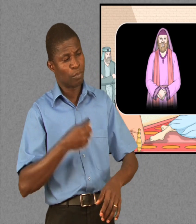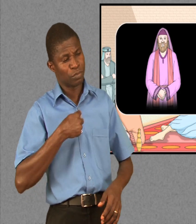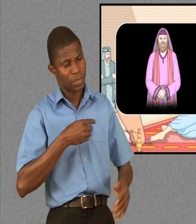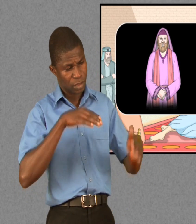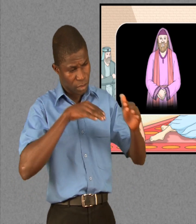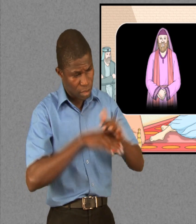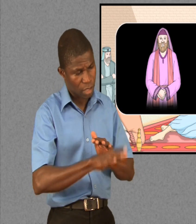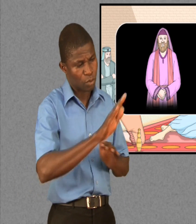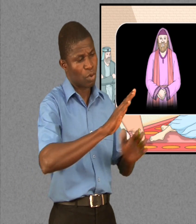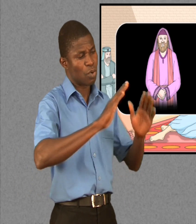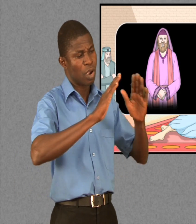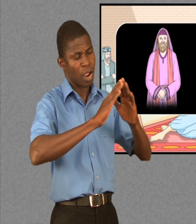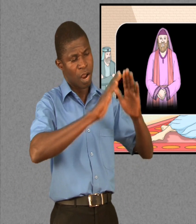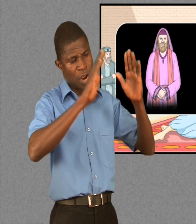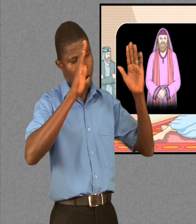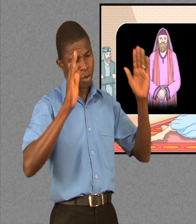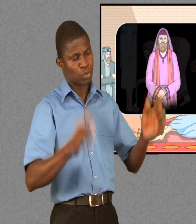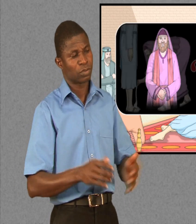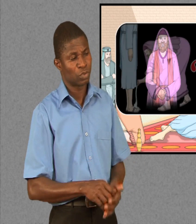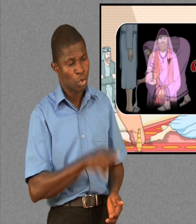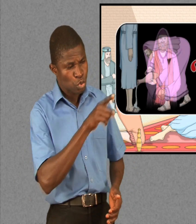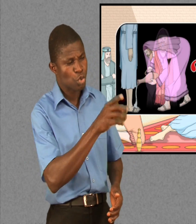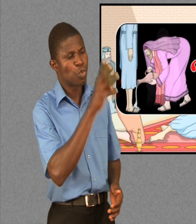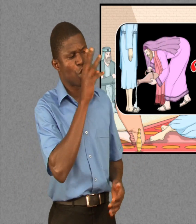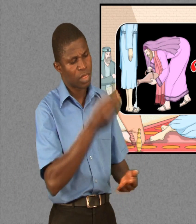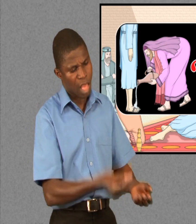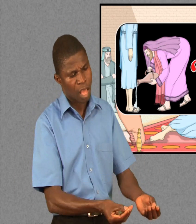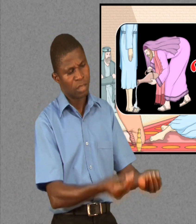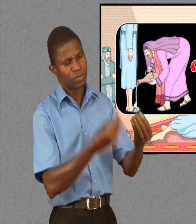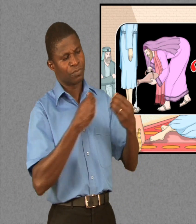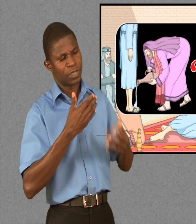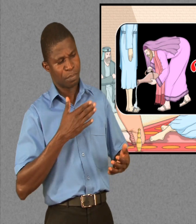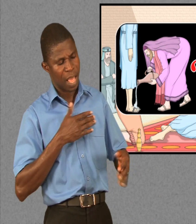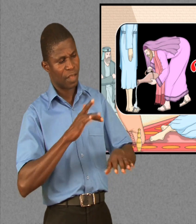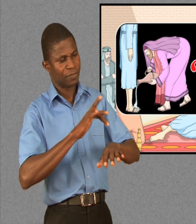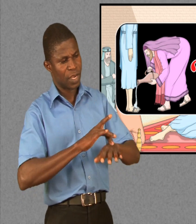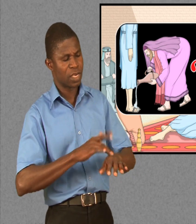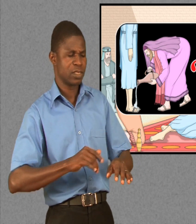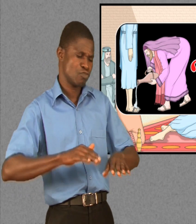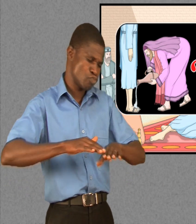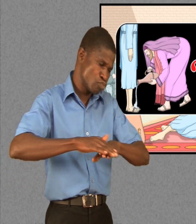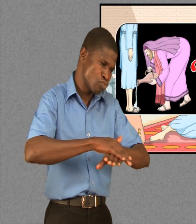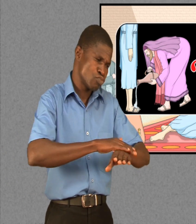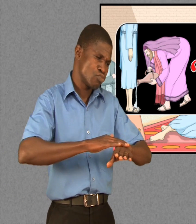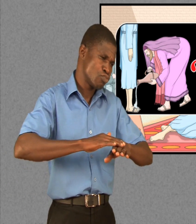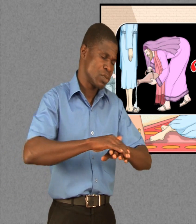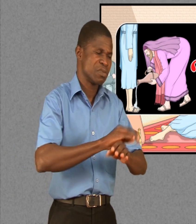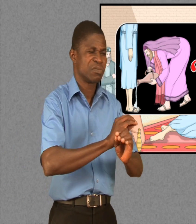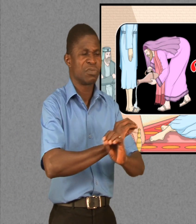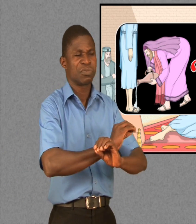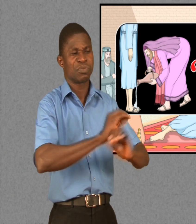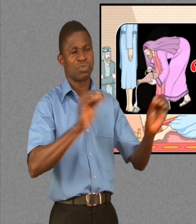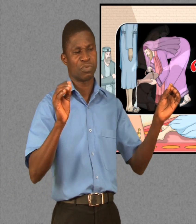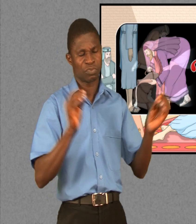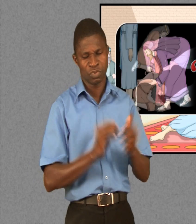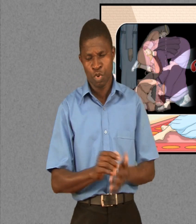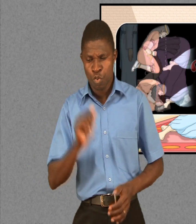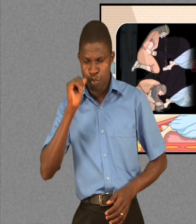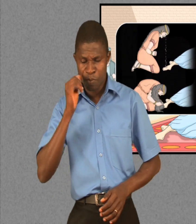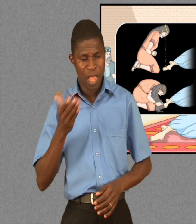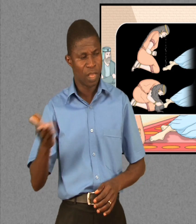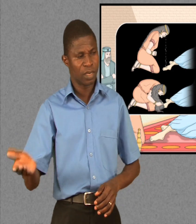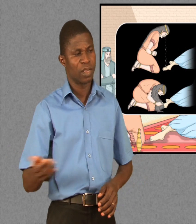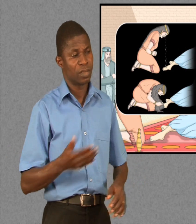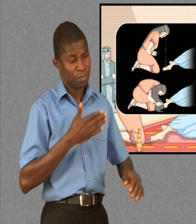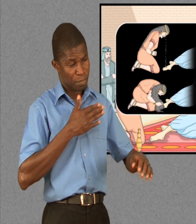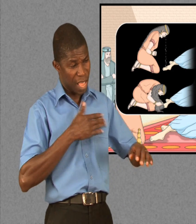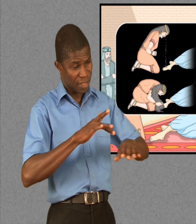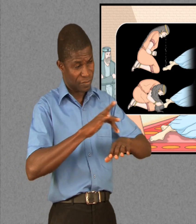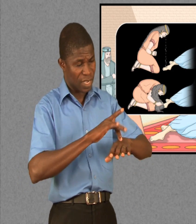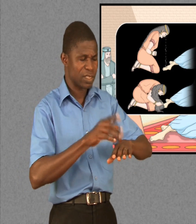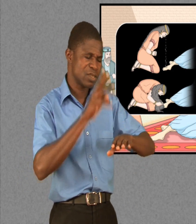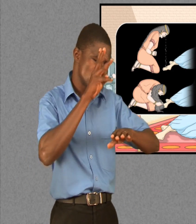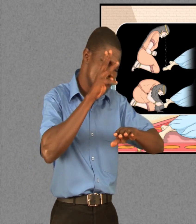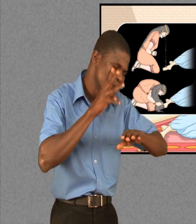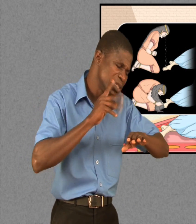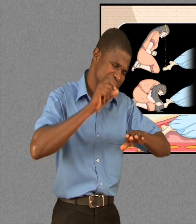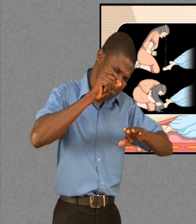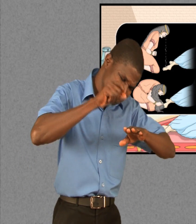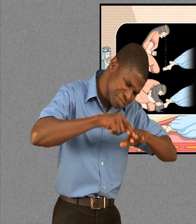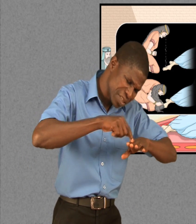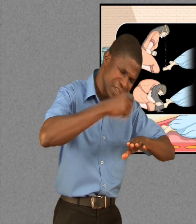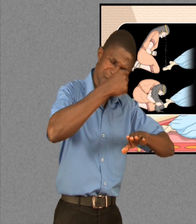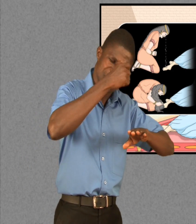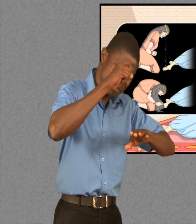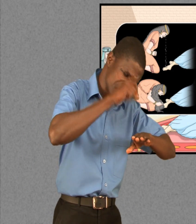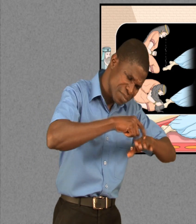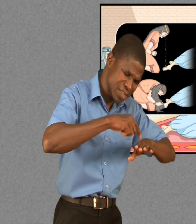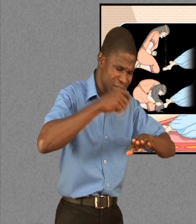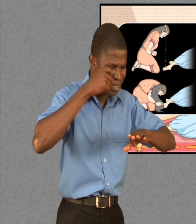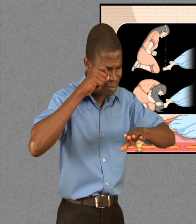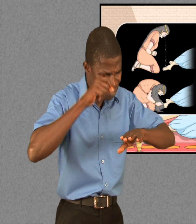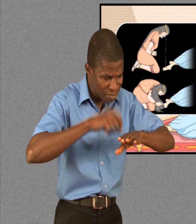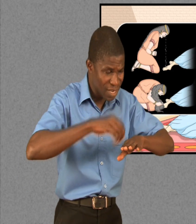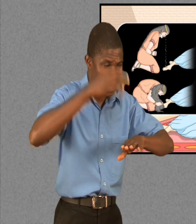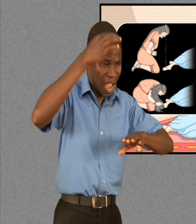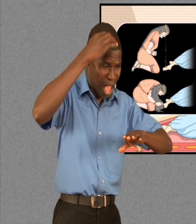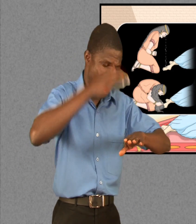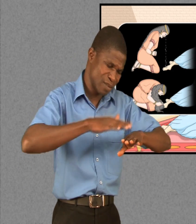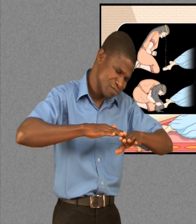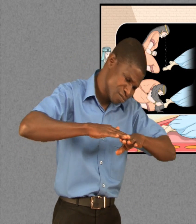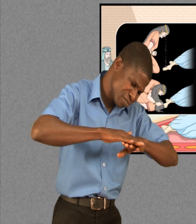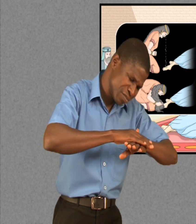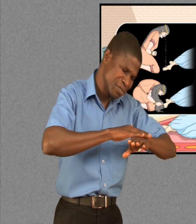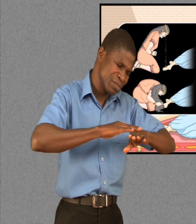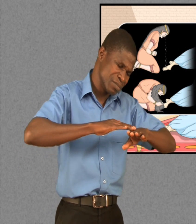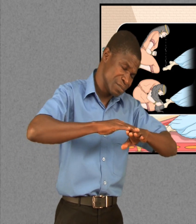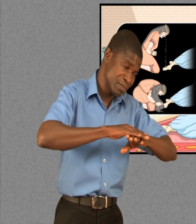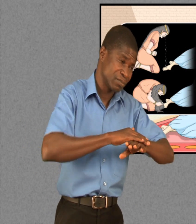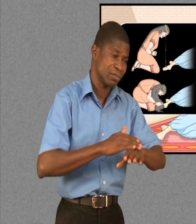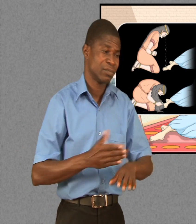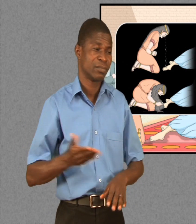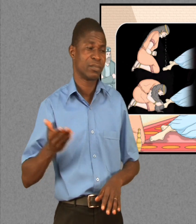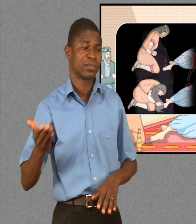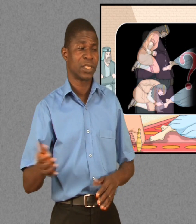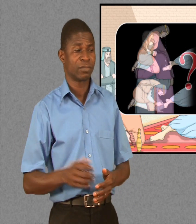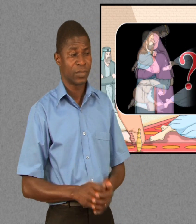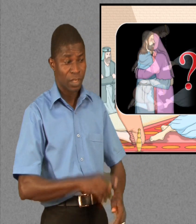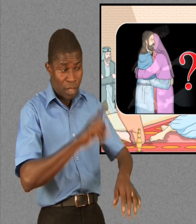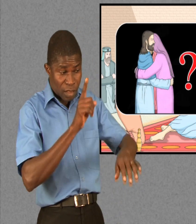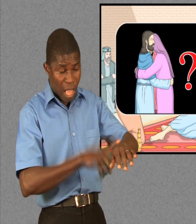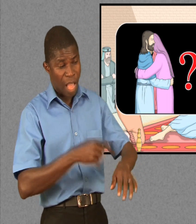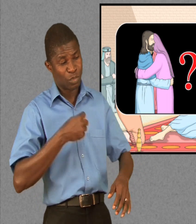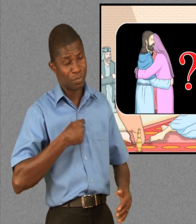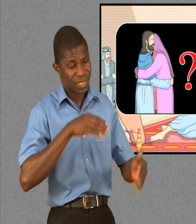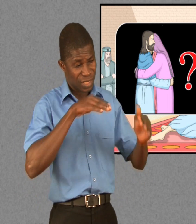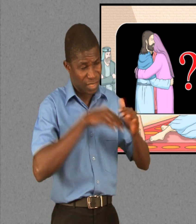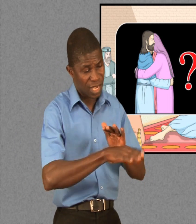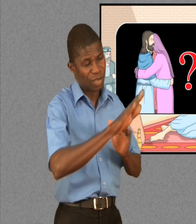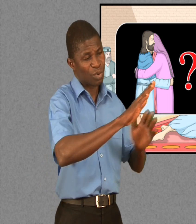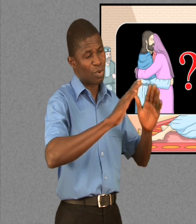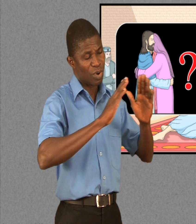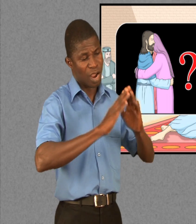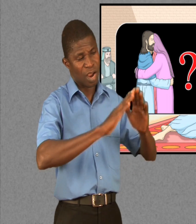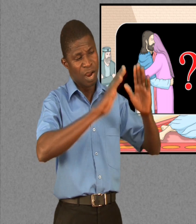When I entered your house, you did not give Me water for My feet, but she wet My feet with her tears and wiped them with her hair.